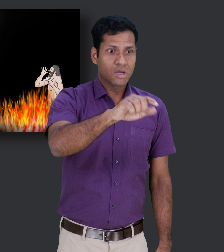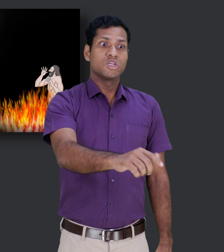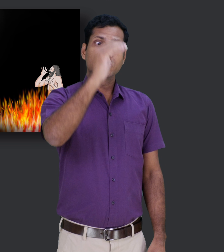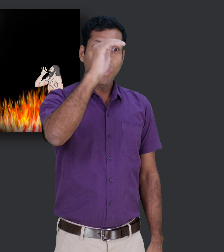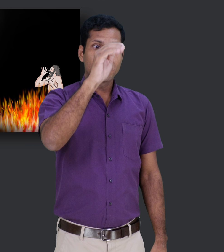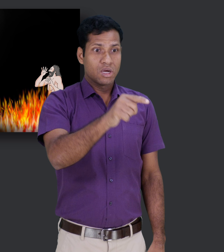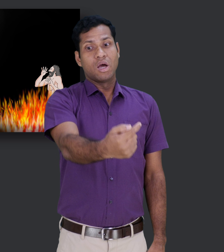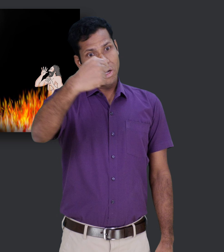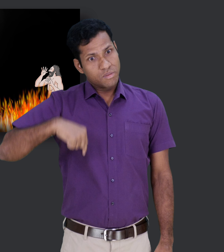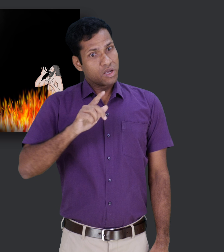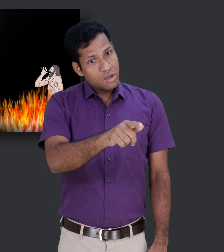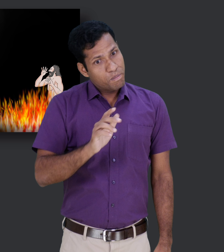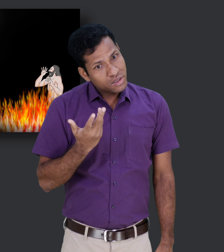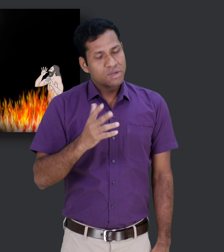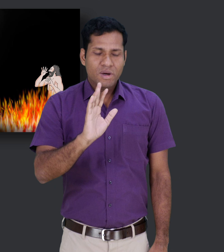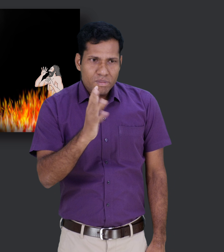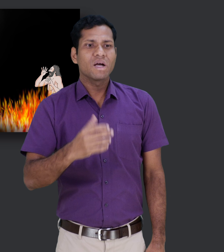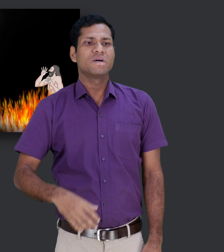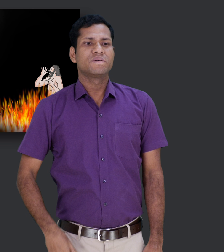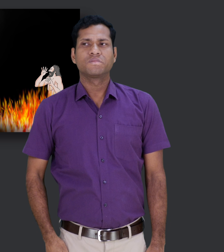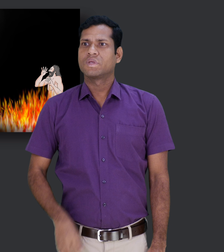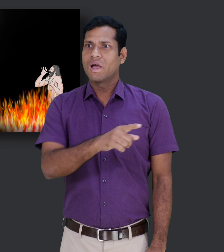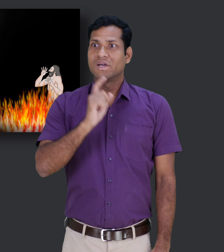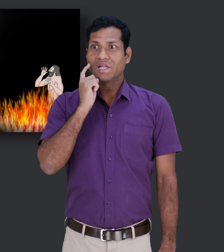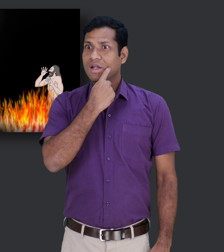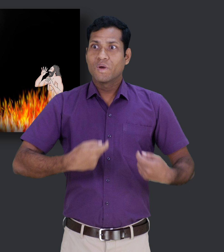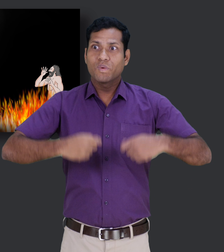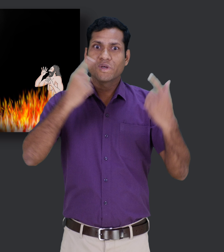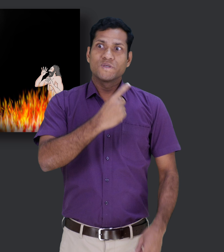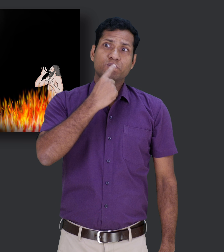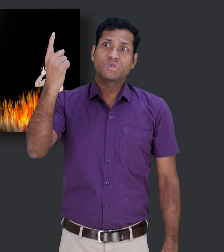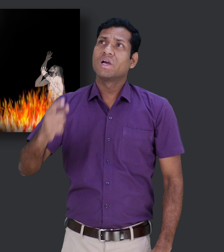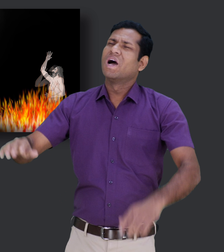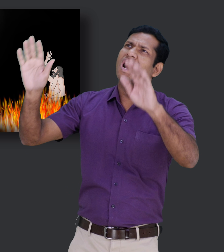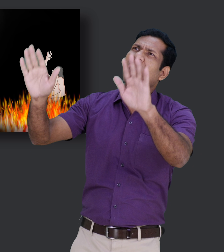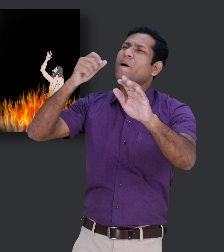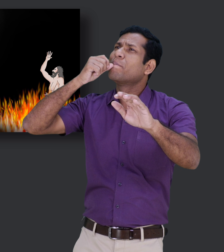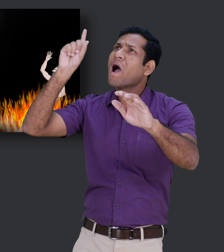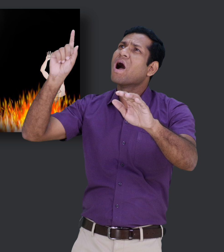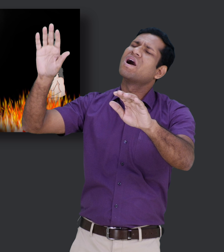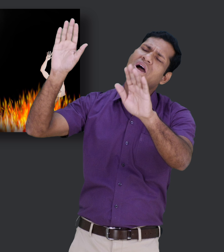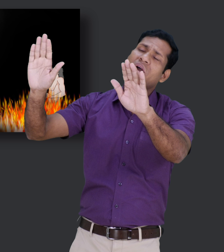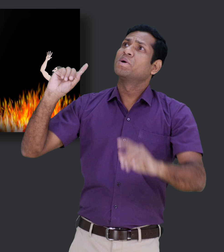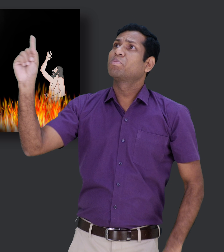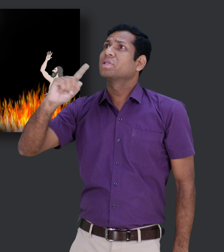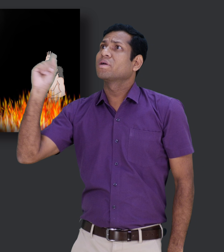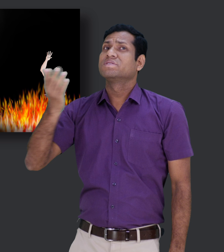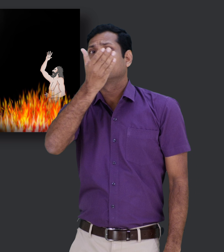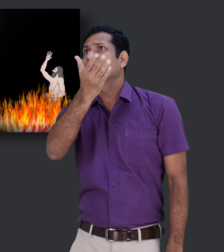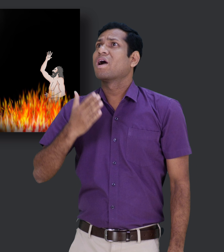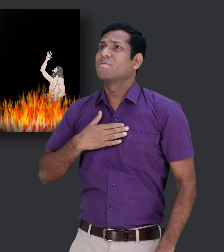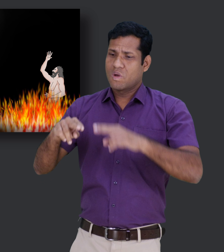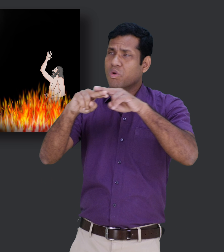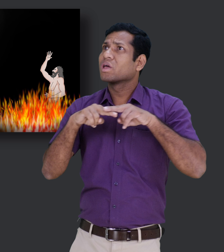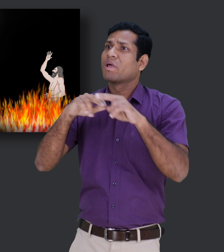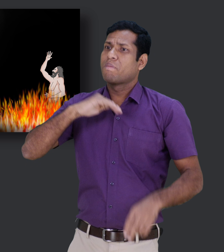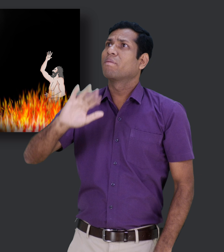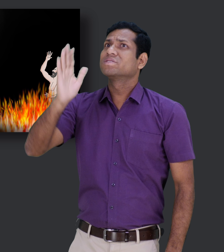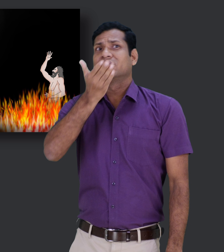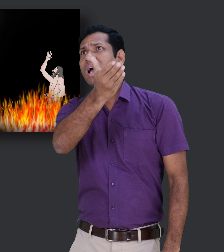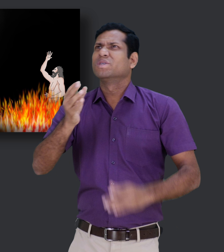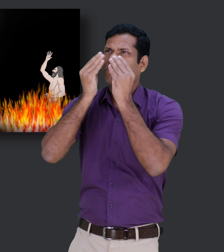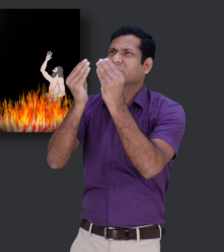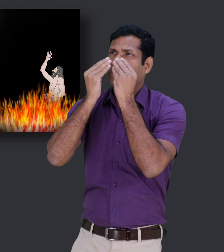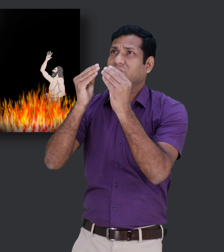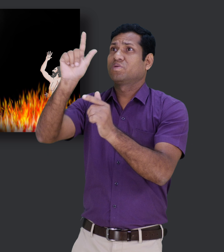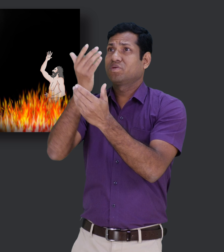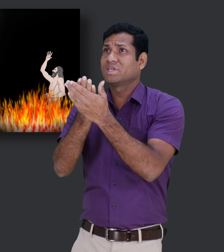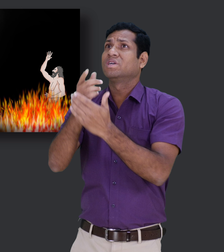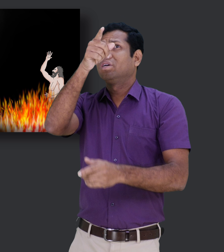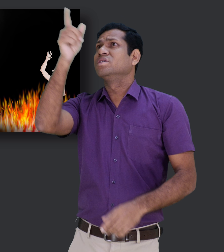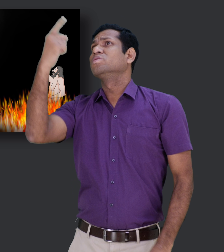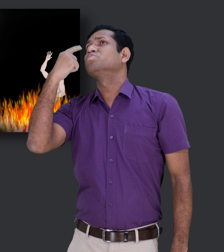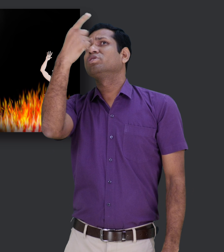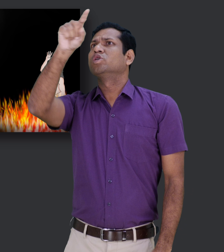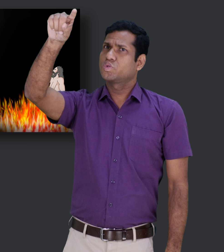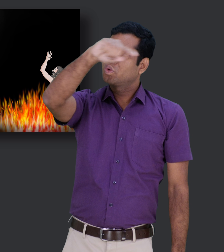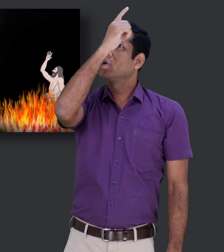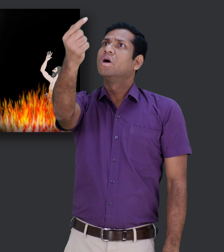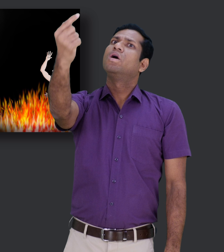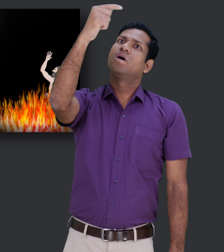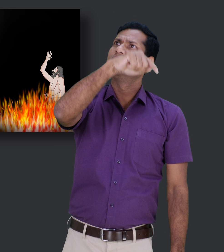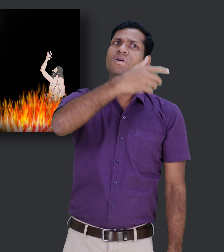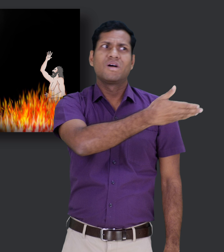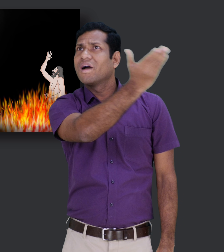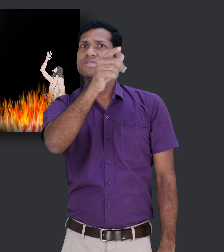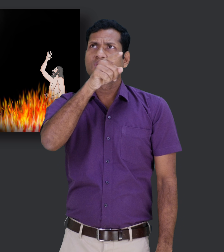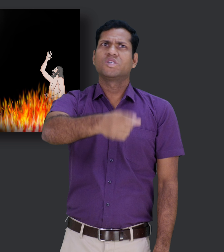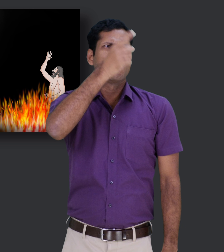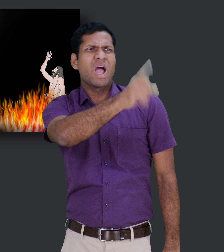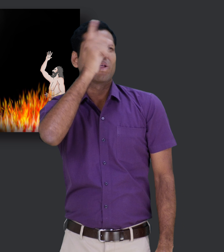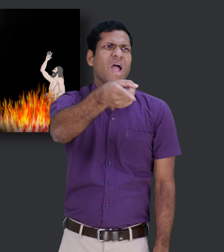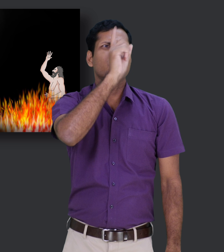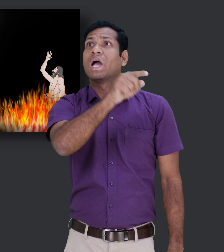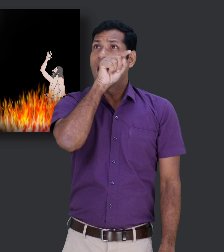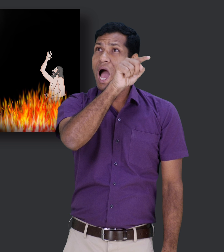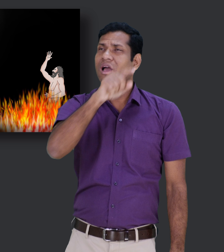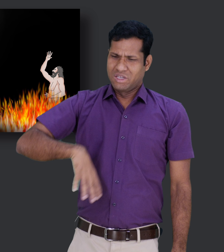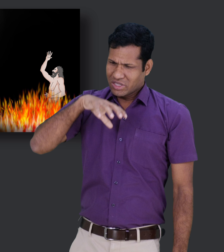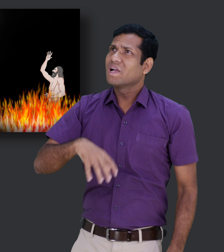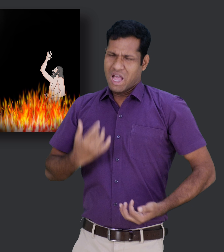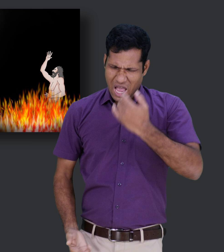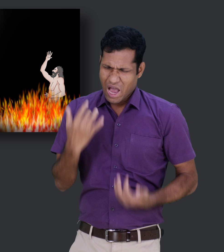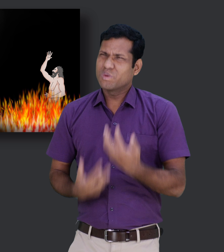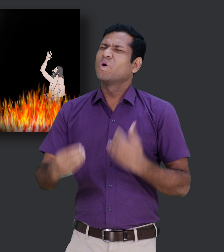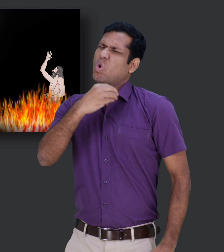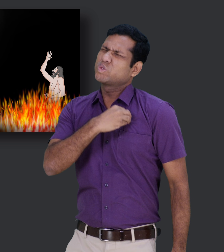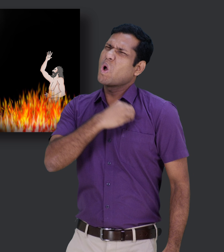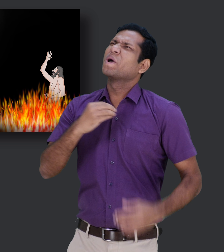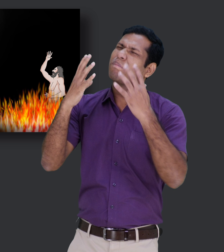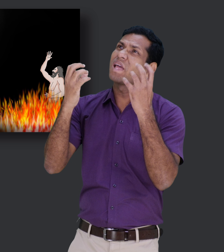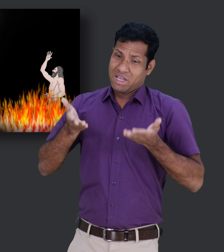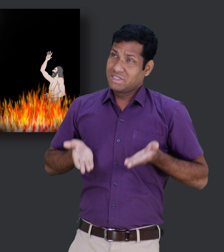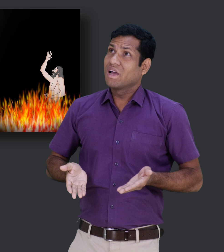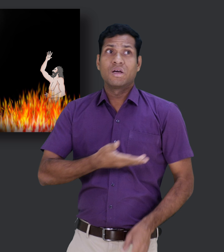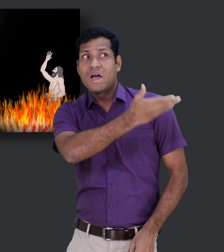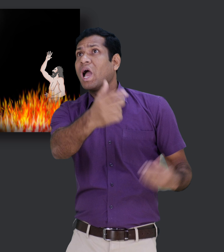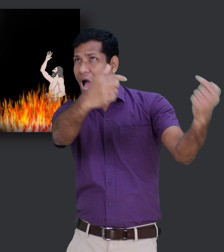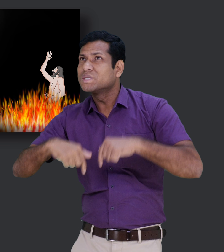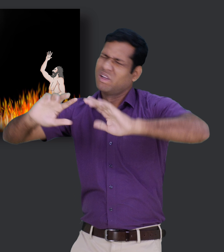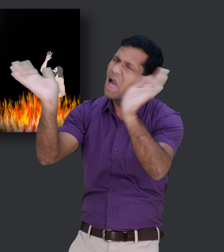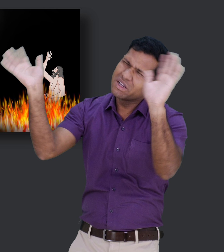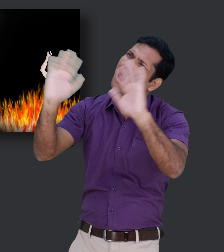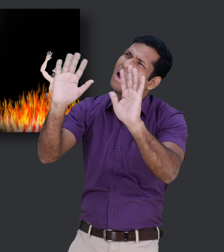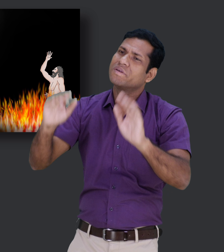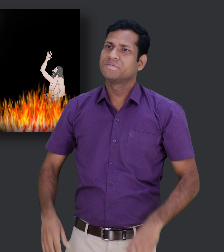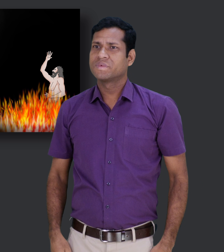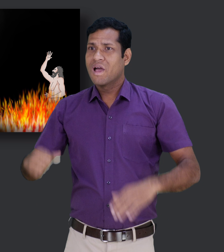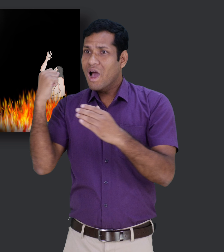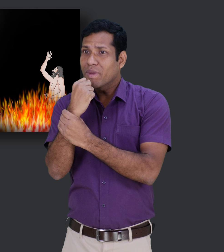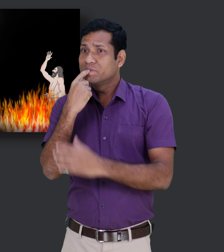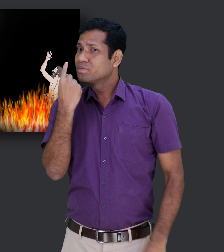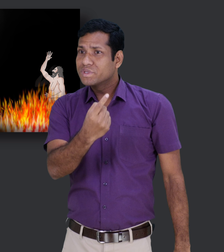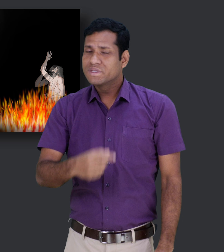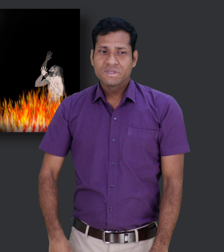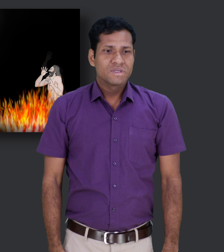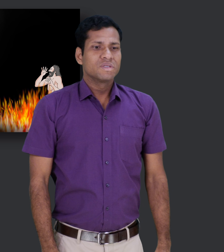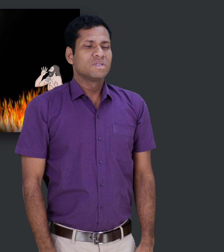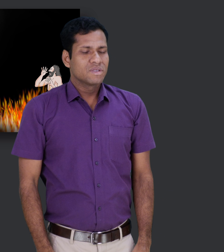‘Then I beg you, father,’ he said, ‘send Lazarus to my father’s house, for I have five brothers. Let him warn them, so that they will not also end up in this place of torment.’